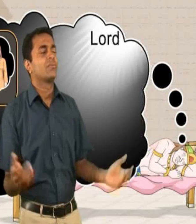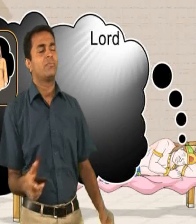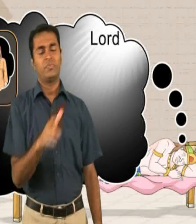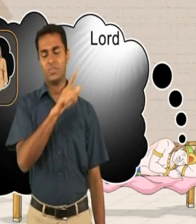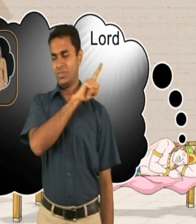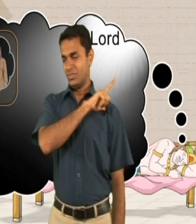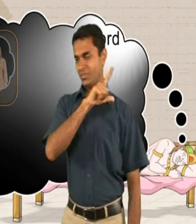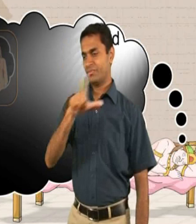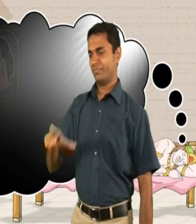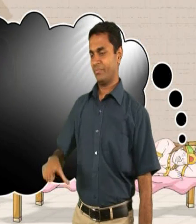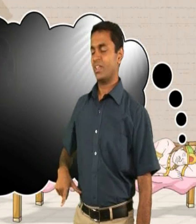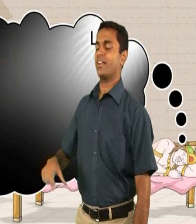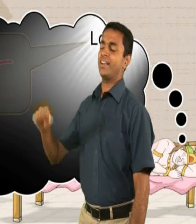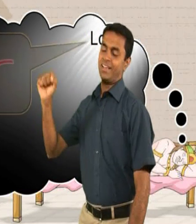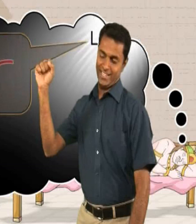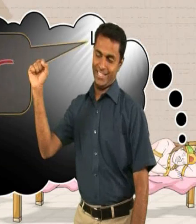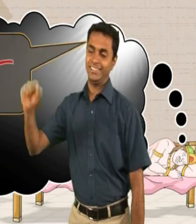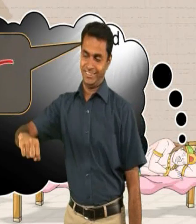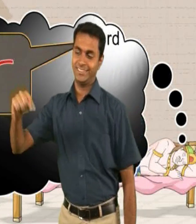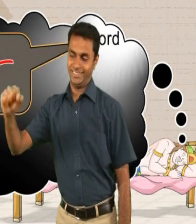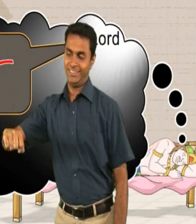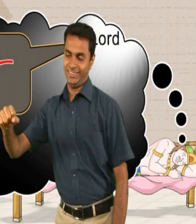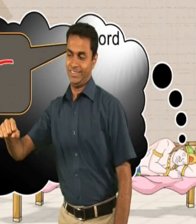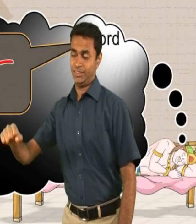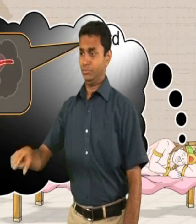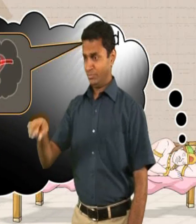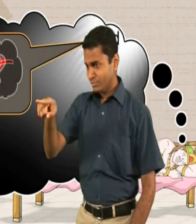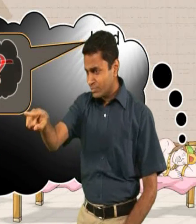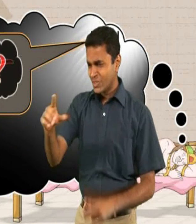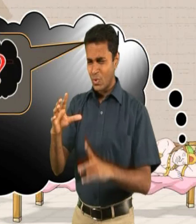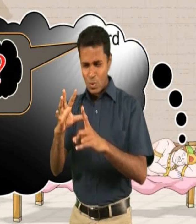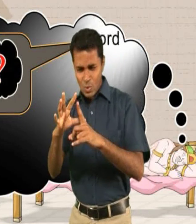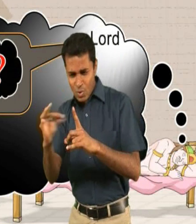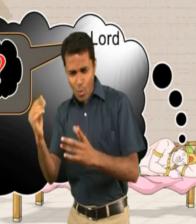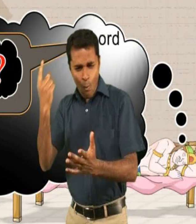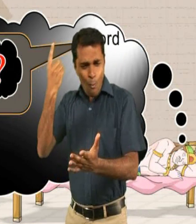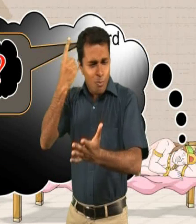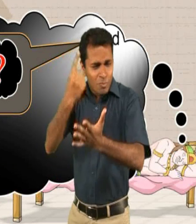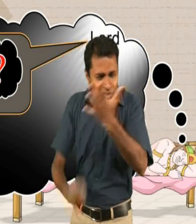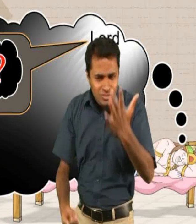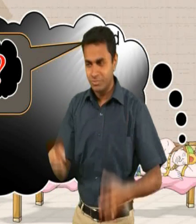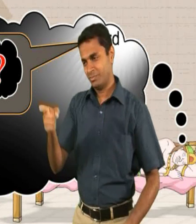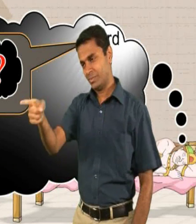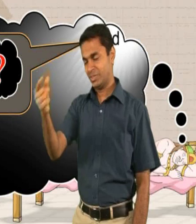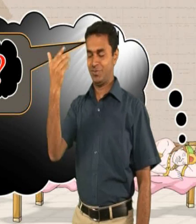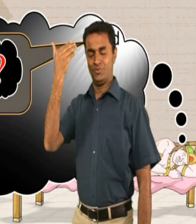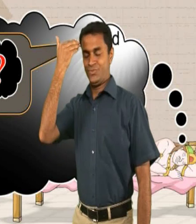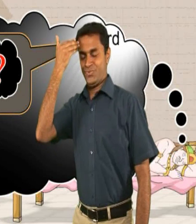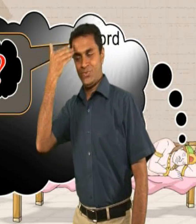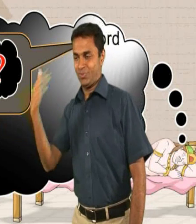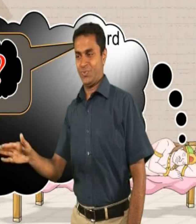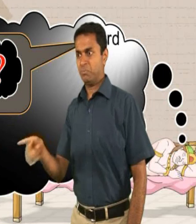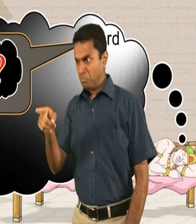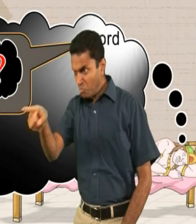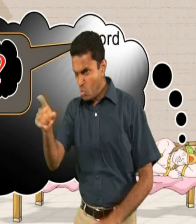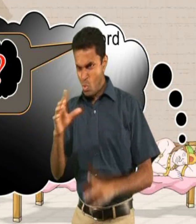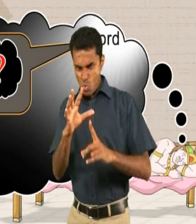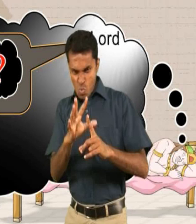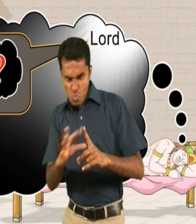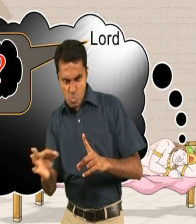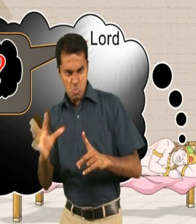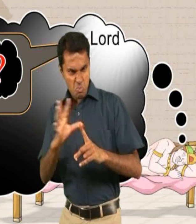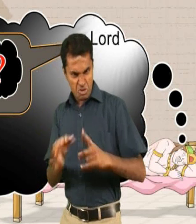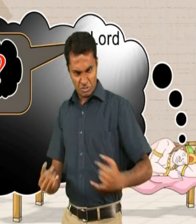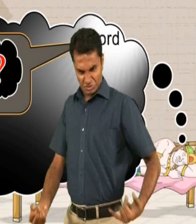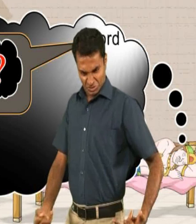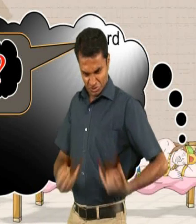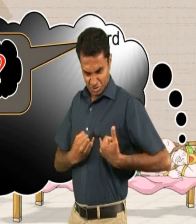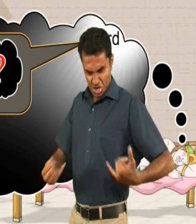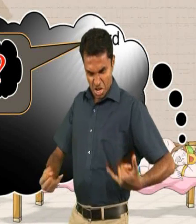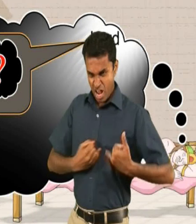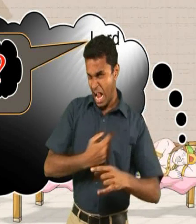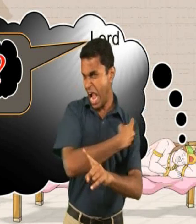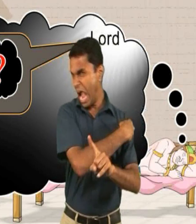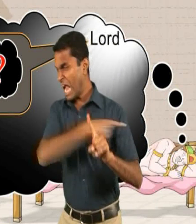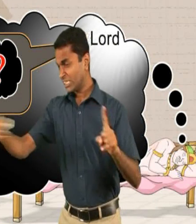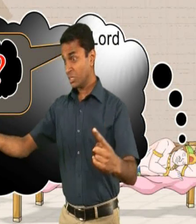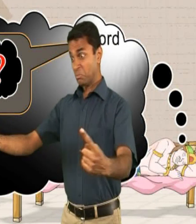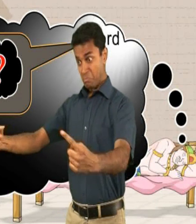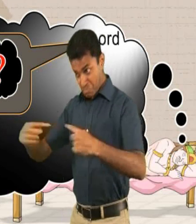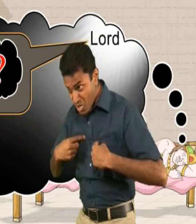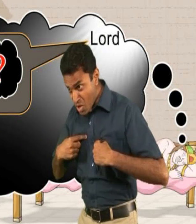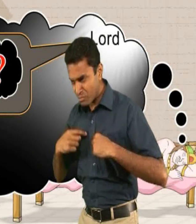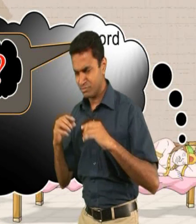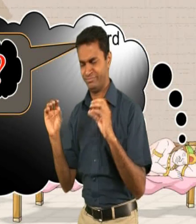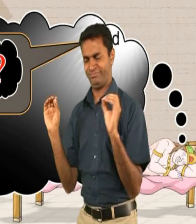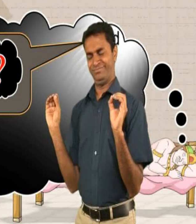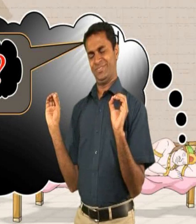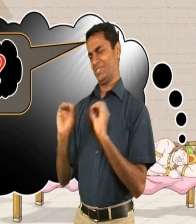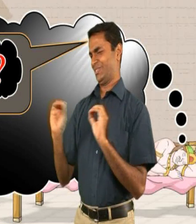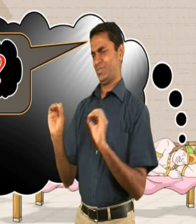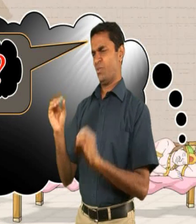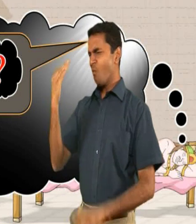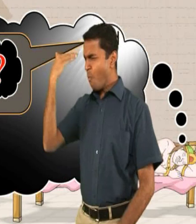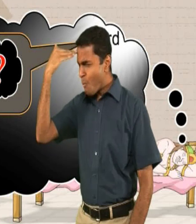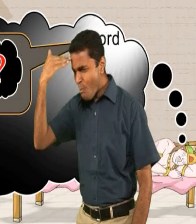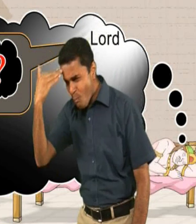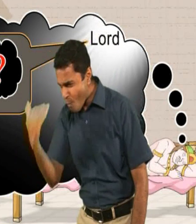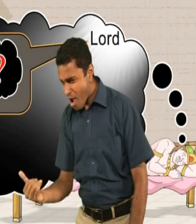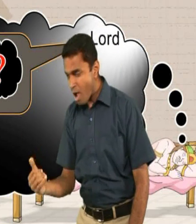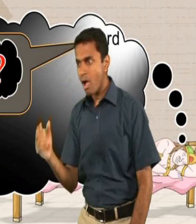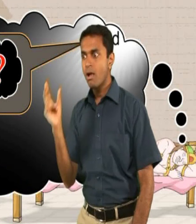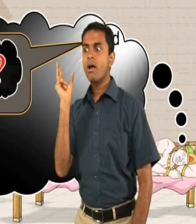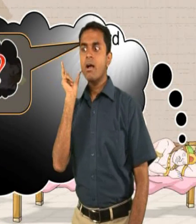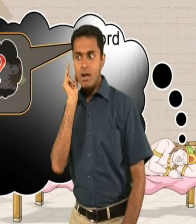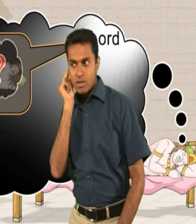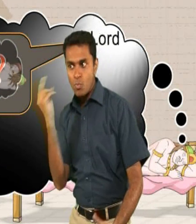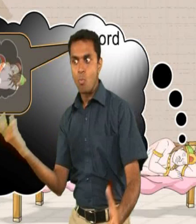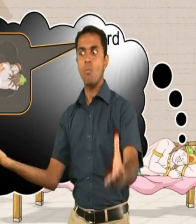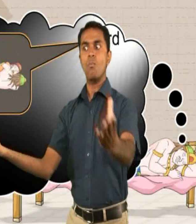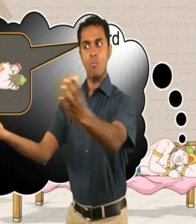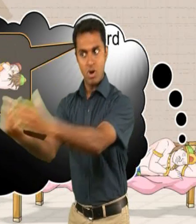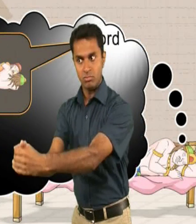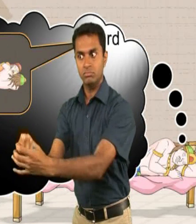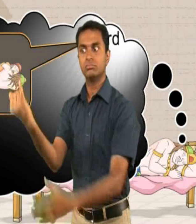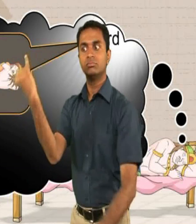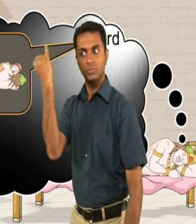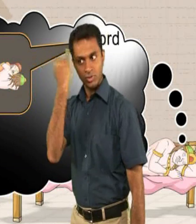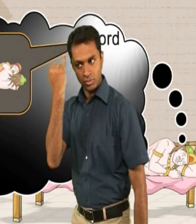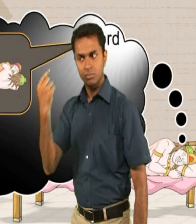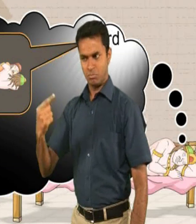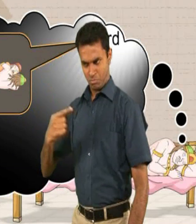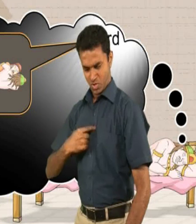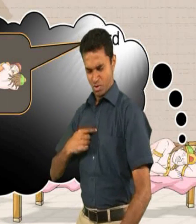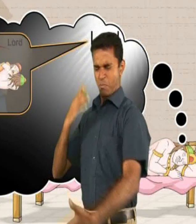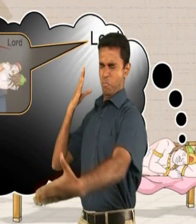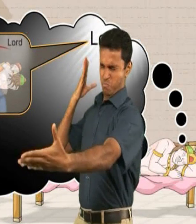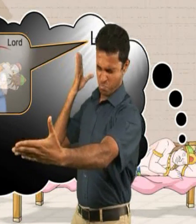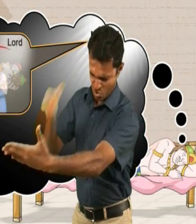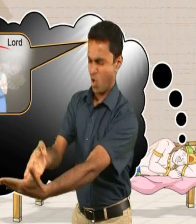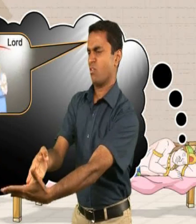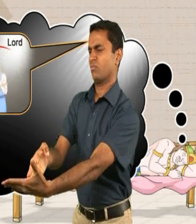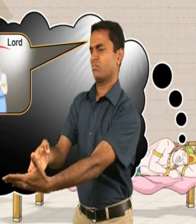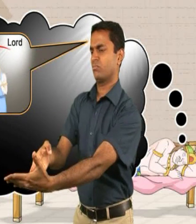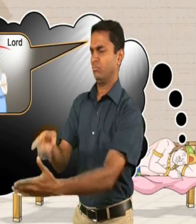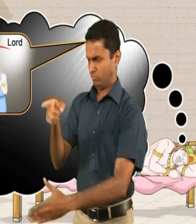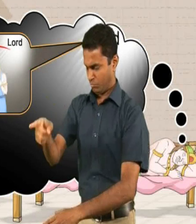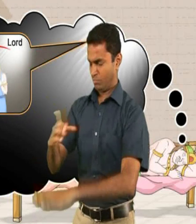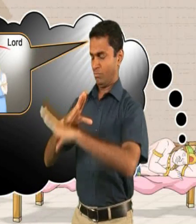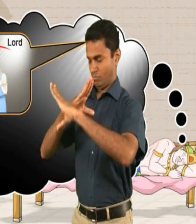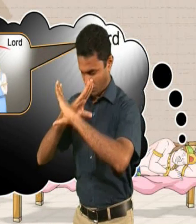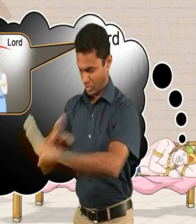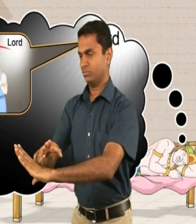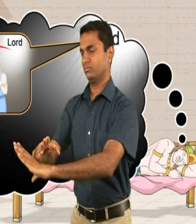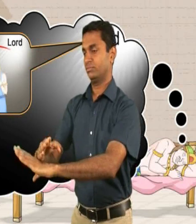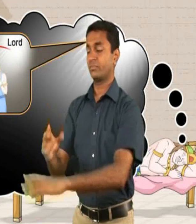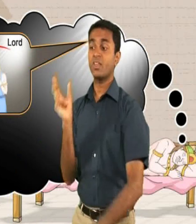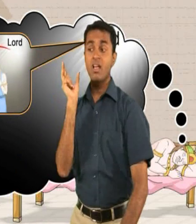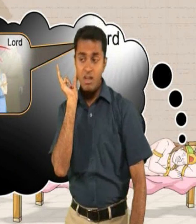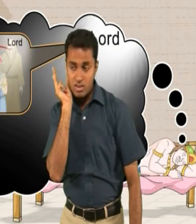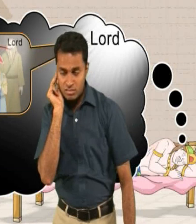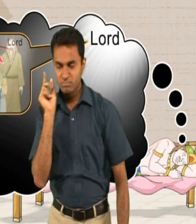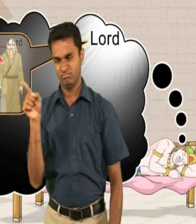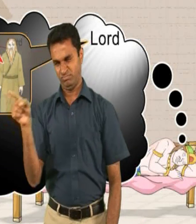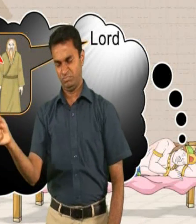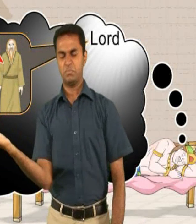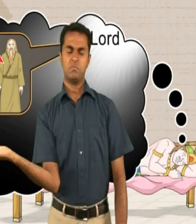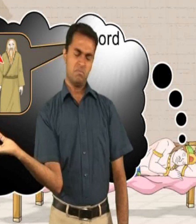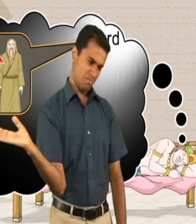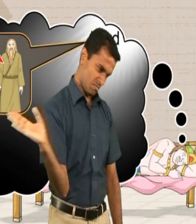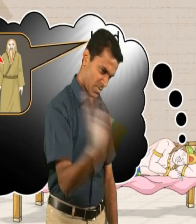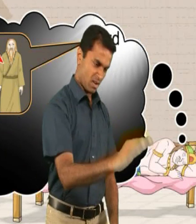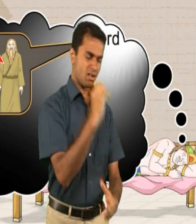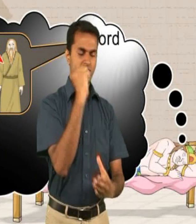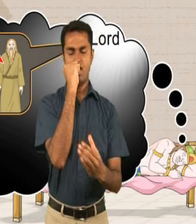Then God said to Abimelech in the dream, “Yes, I know that you did this with a clear conscience, and so I have kept you from sinning against Me. That is why I did not let you touch her.